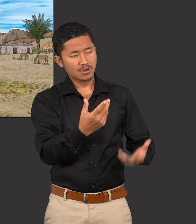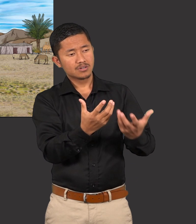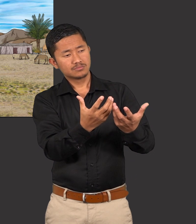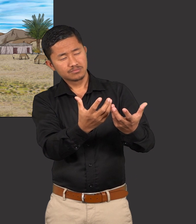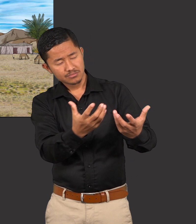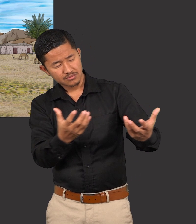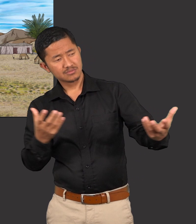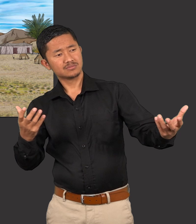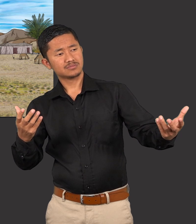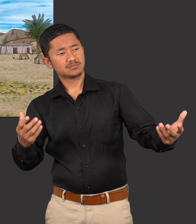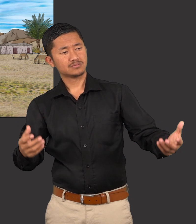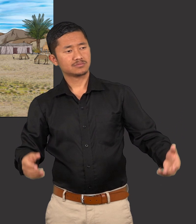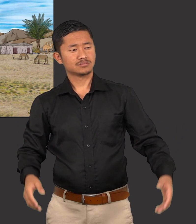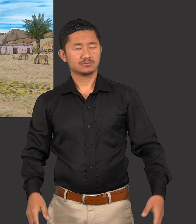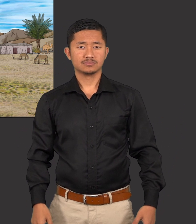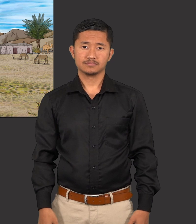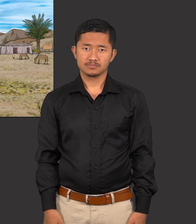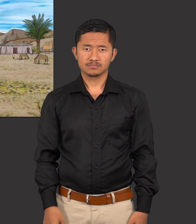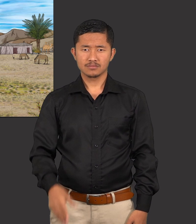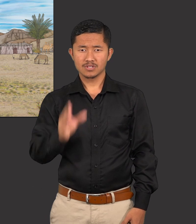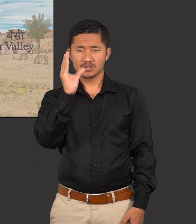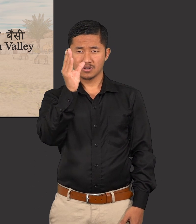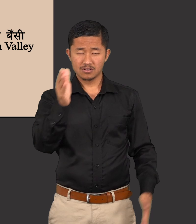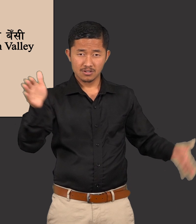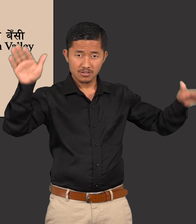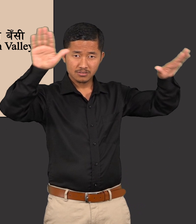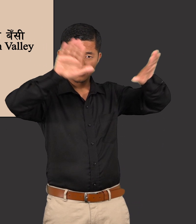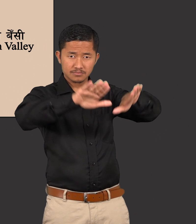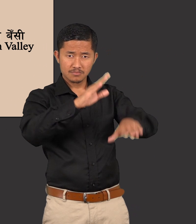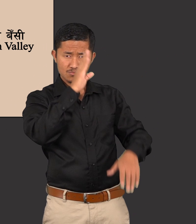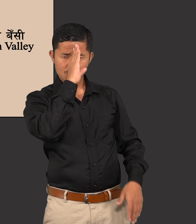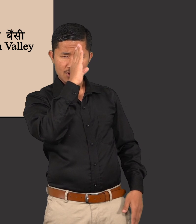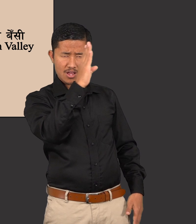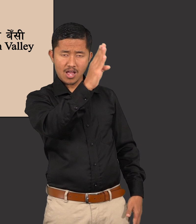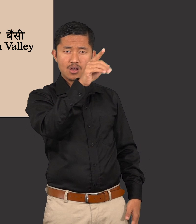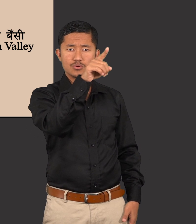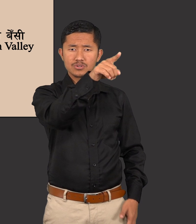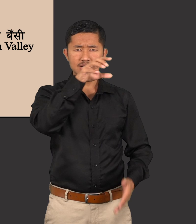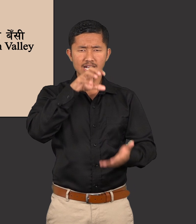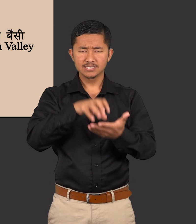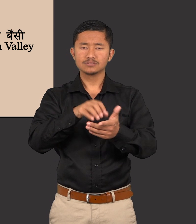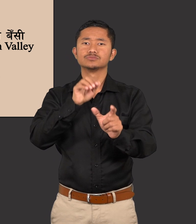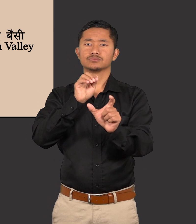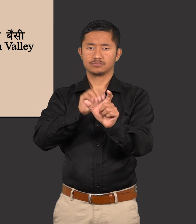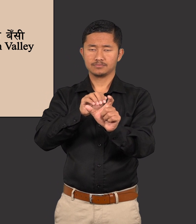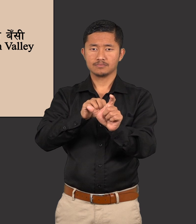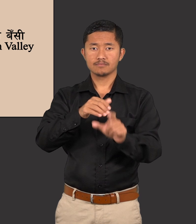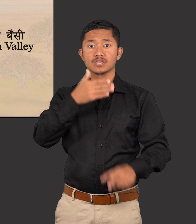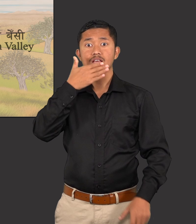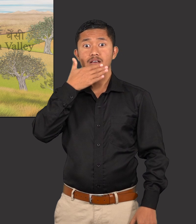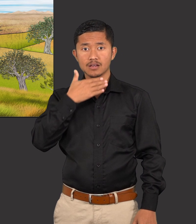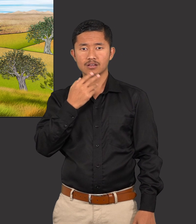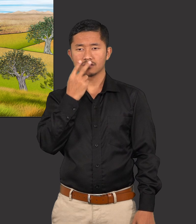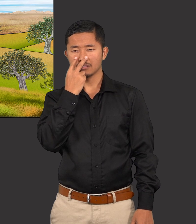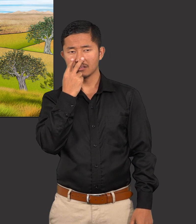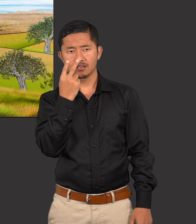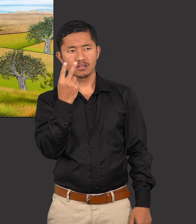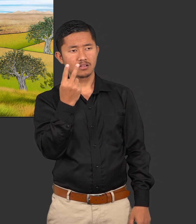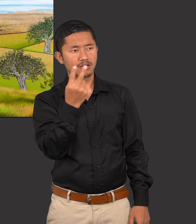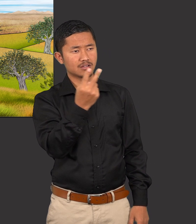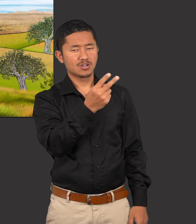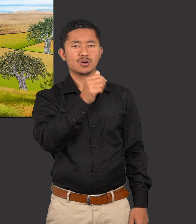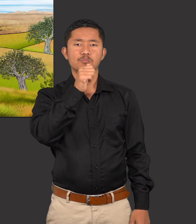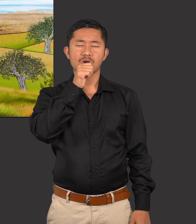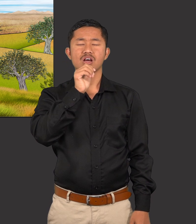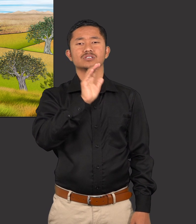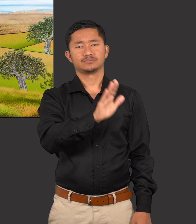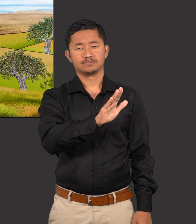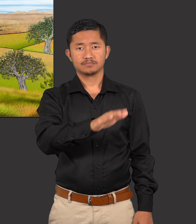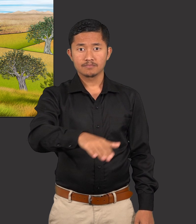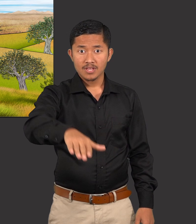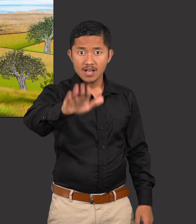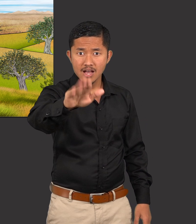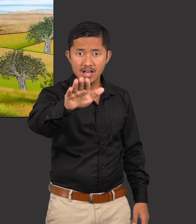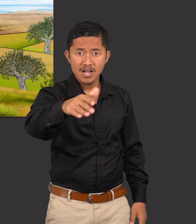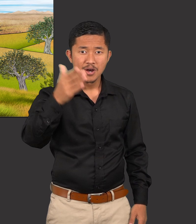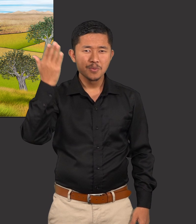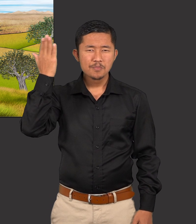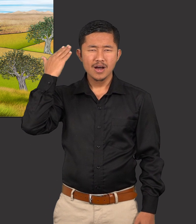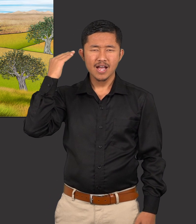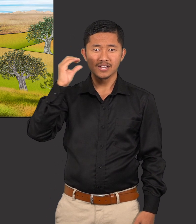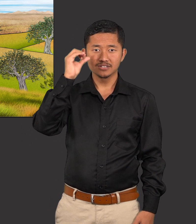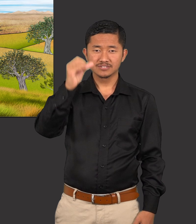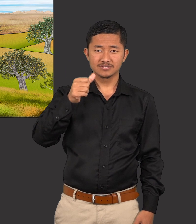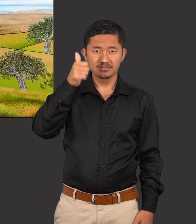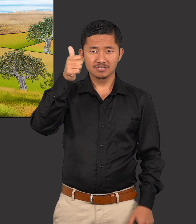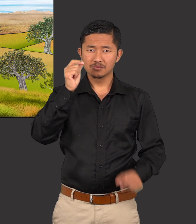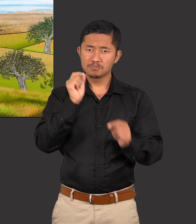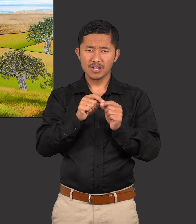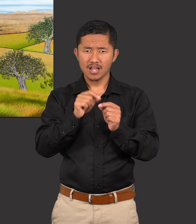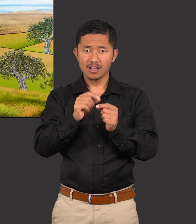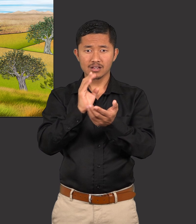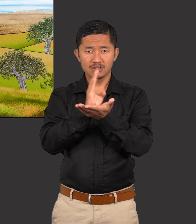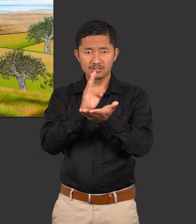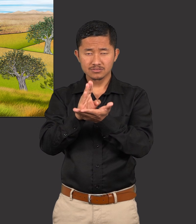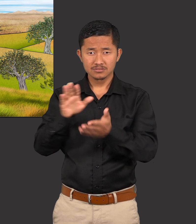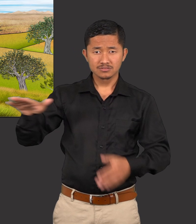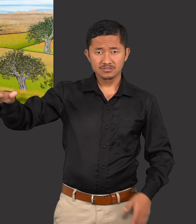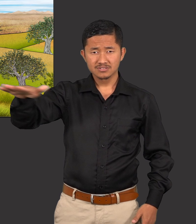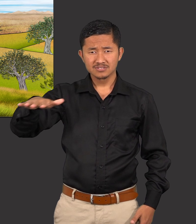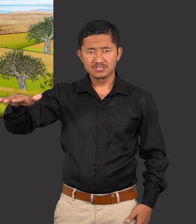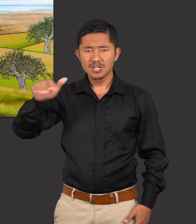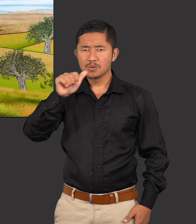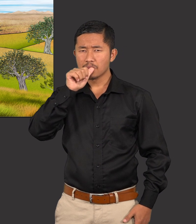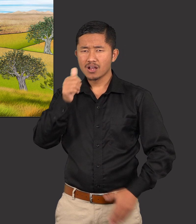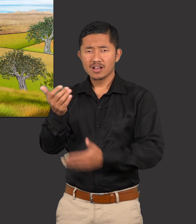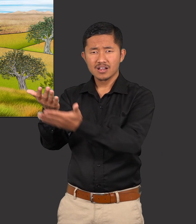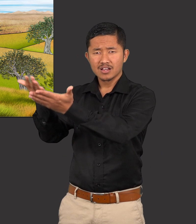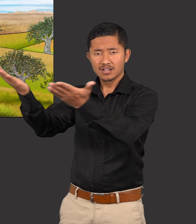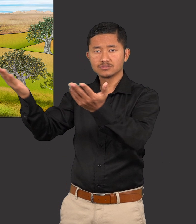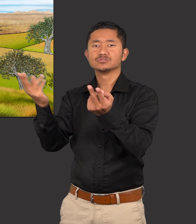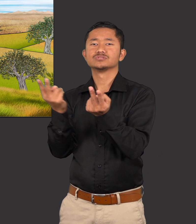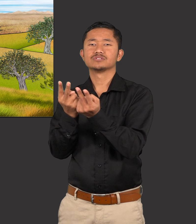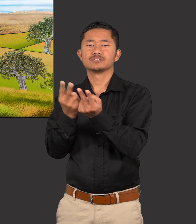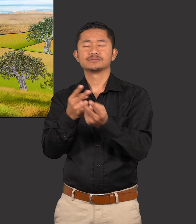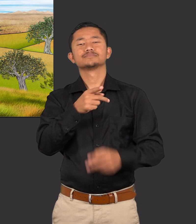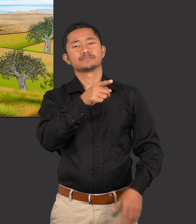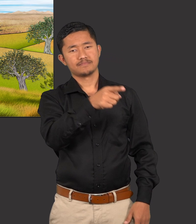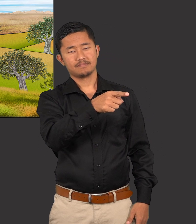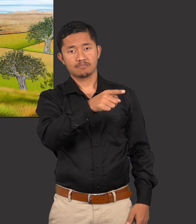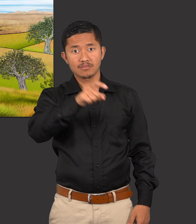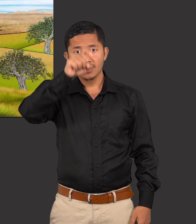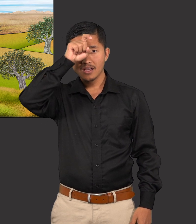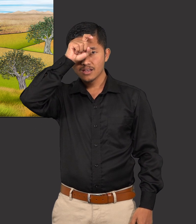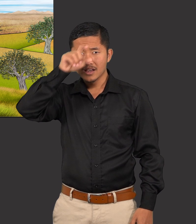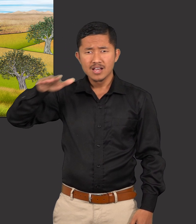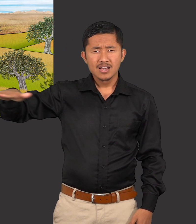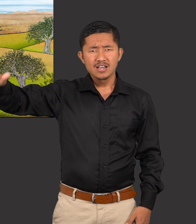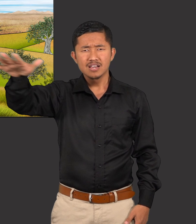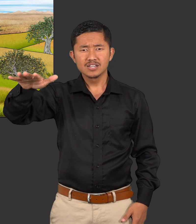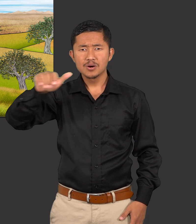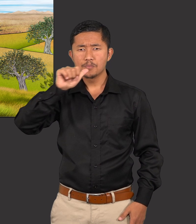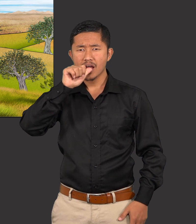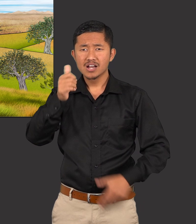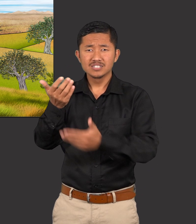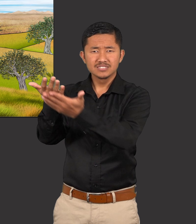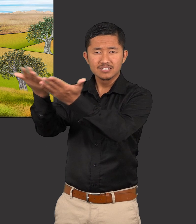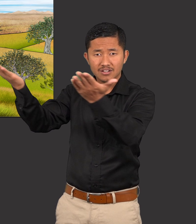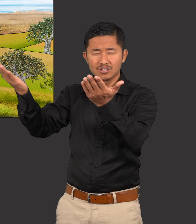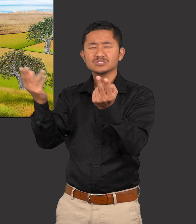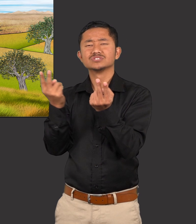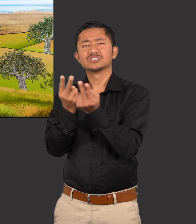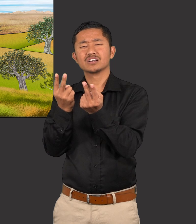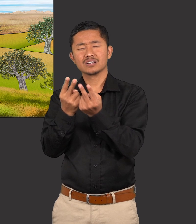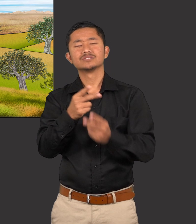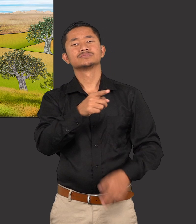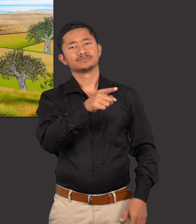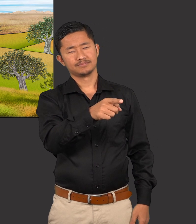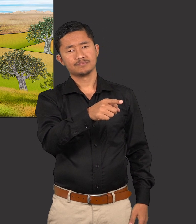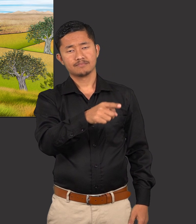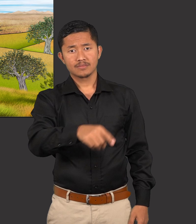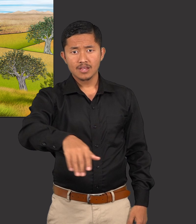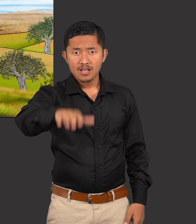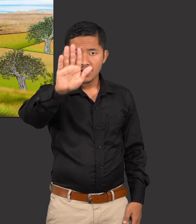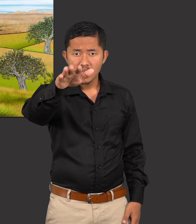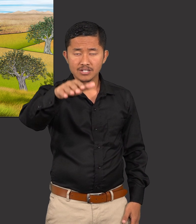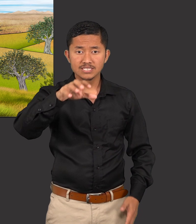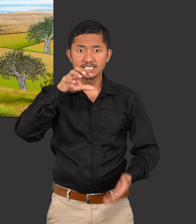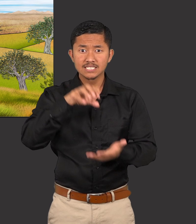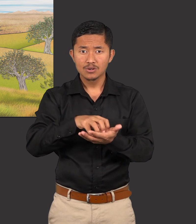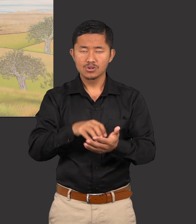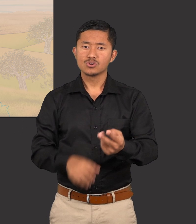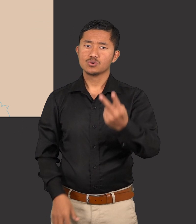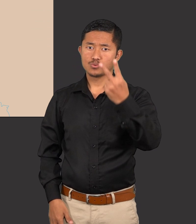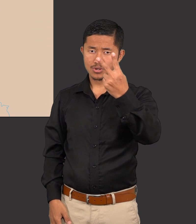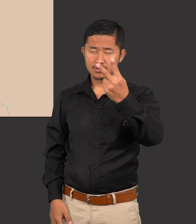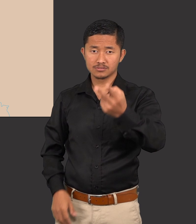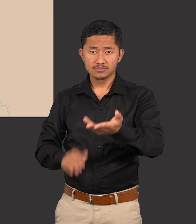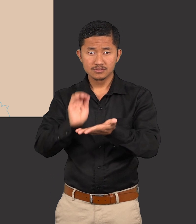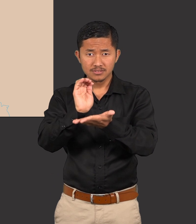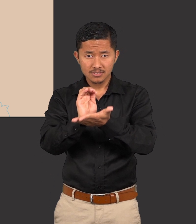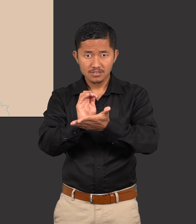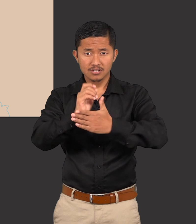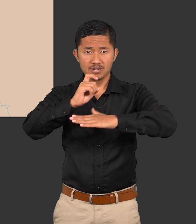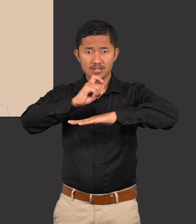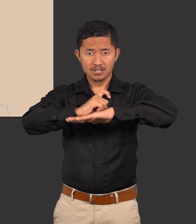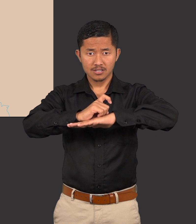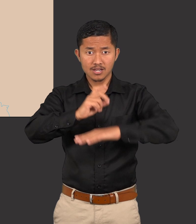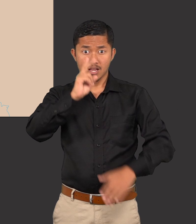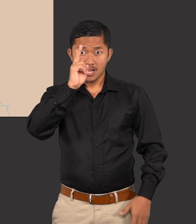And Lot looked out and saw that the whole plain of the Jordan, all the way to Zoar, was well watered like the garden of the LORD, like the land of Egypt.